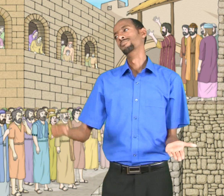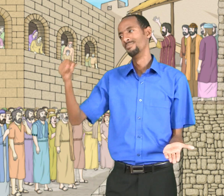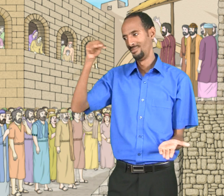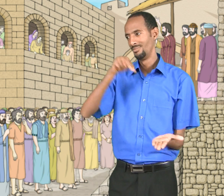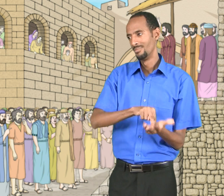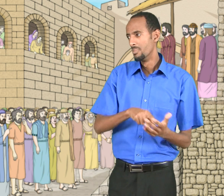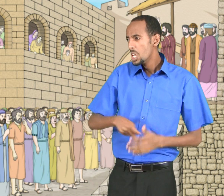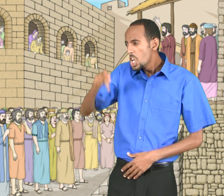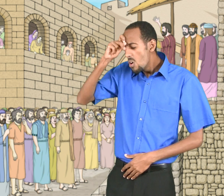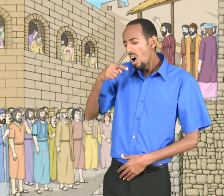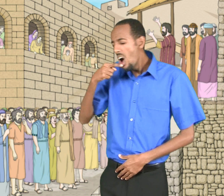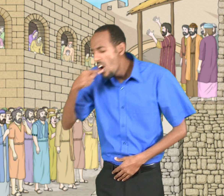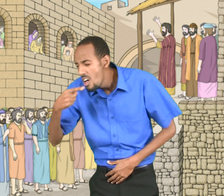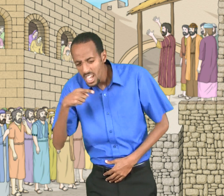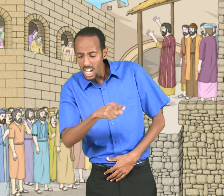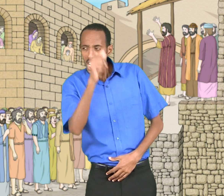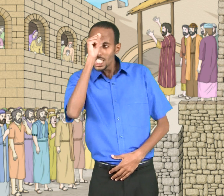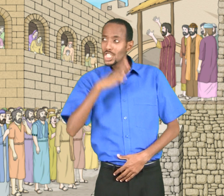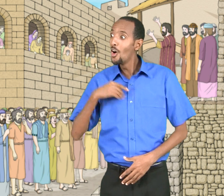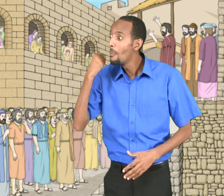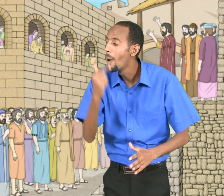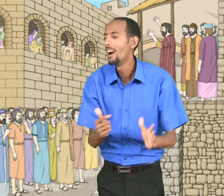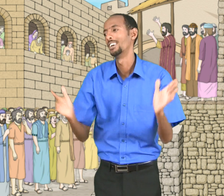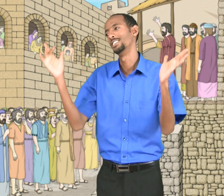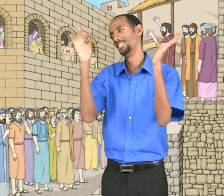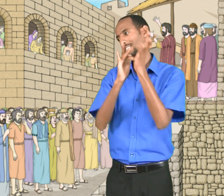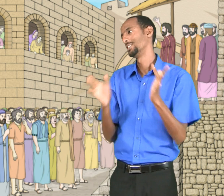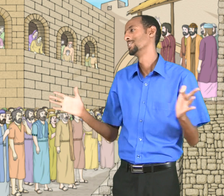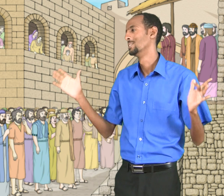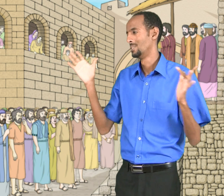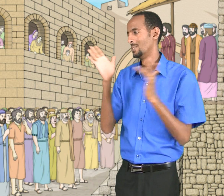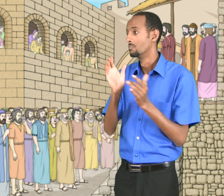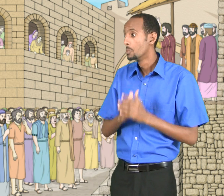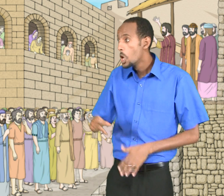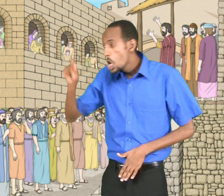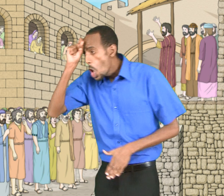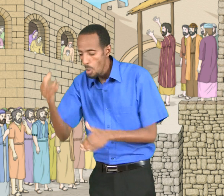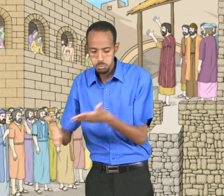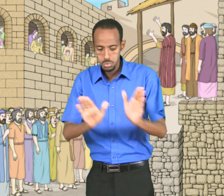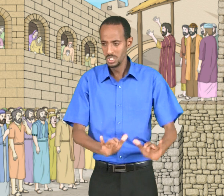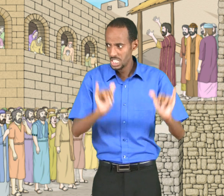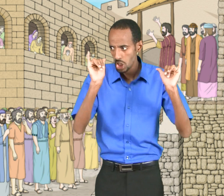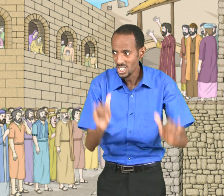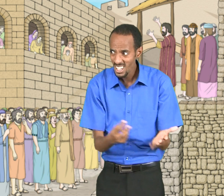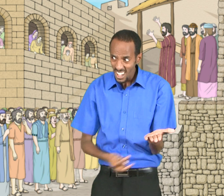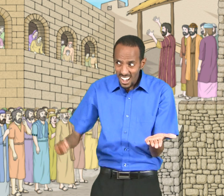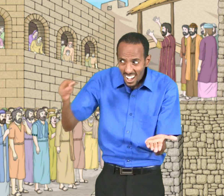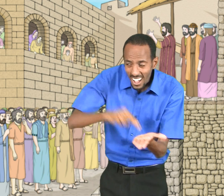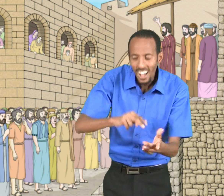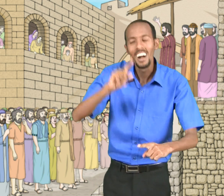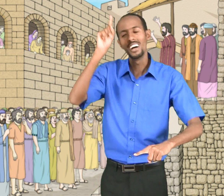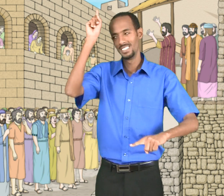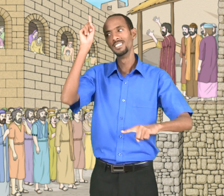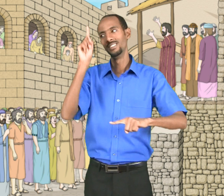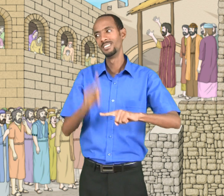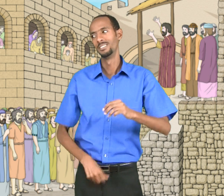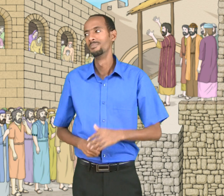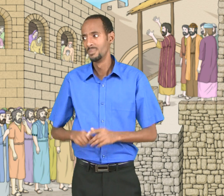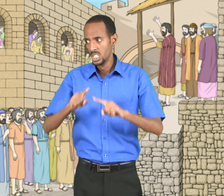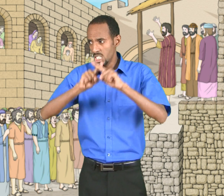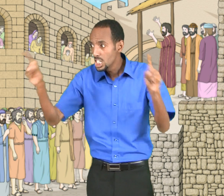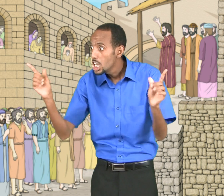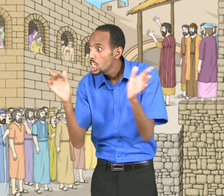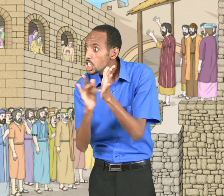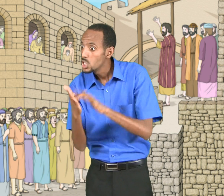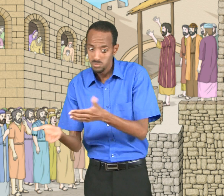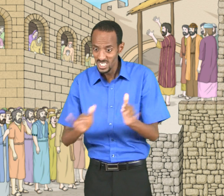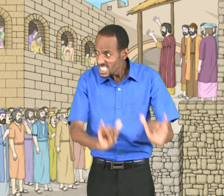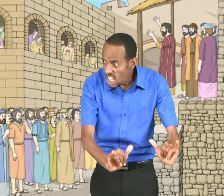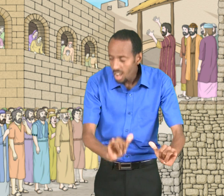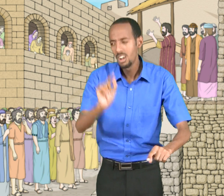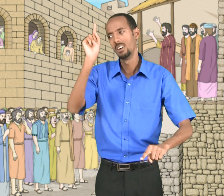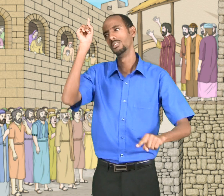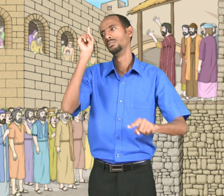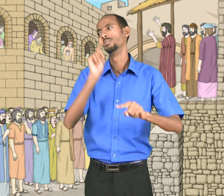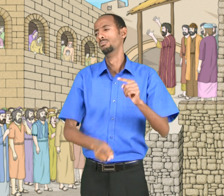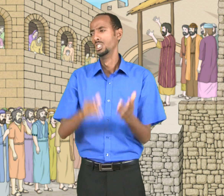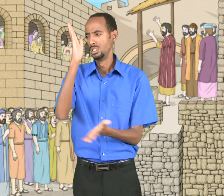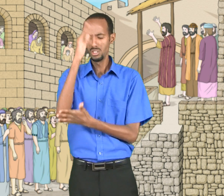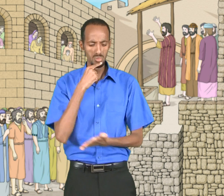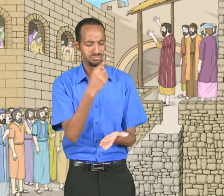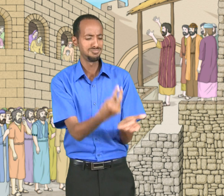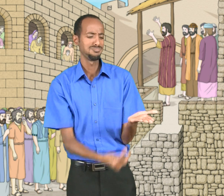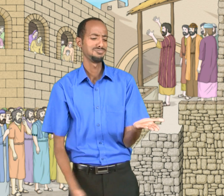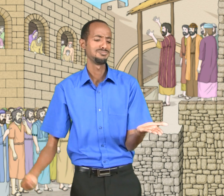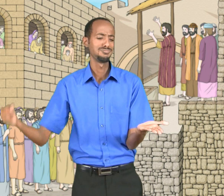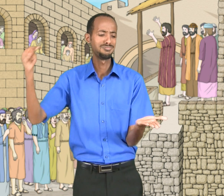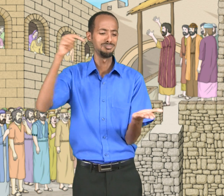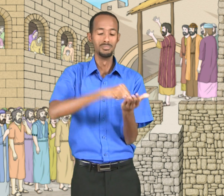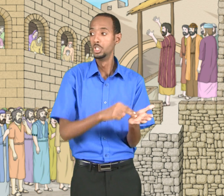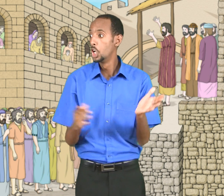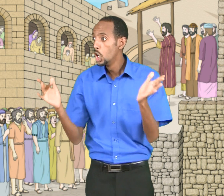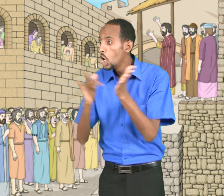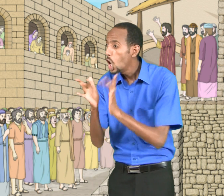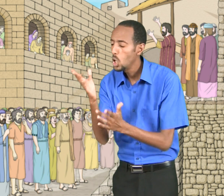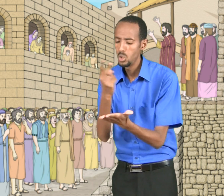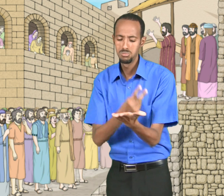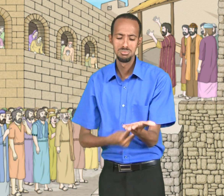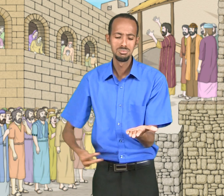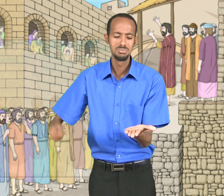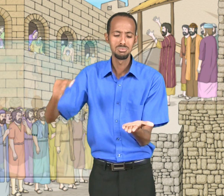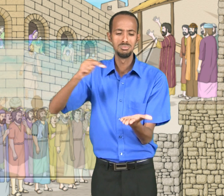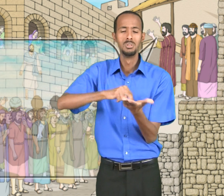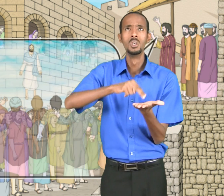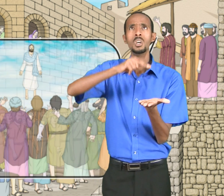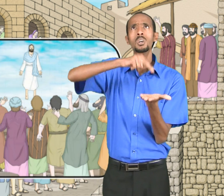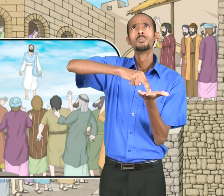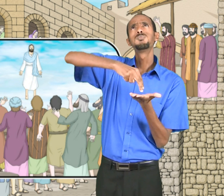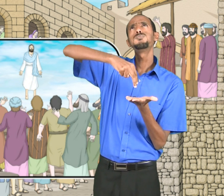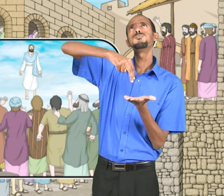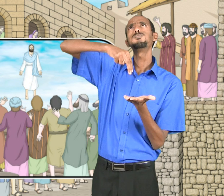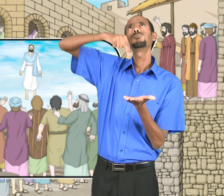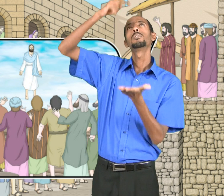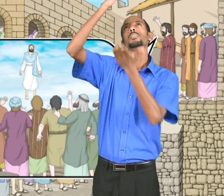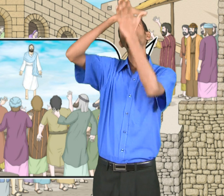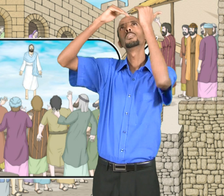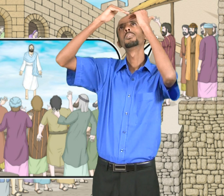Foreseeing this, David spoke about the resurrection of the Christ, that He was not abandoned to Hades, nor did His body see decay. God has raised this Jesus to life, to which we are all witnesses.